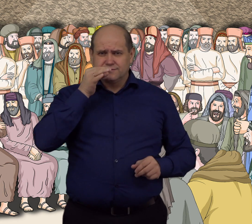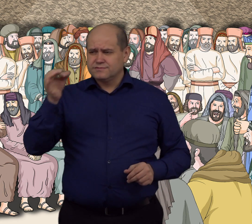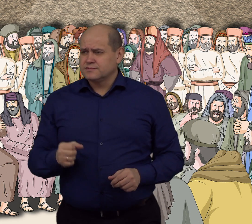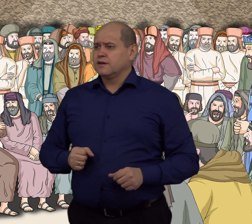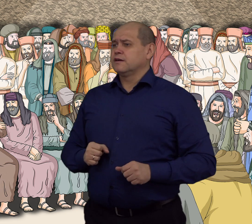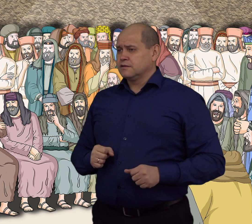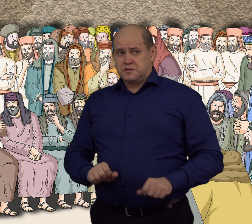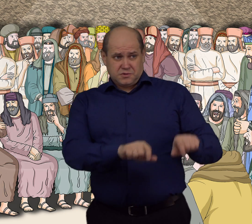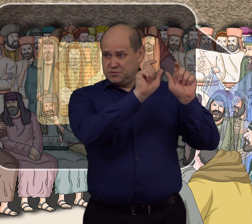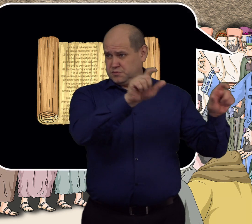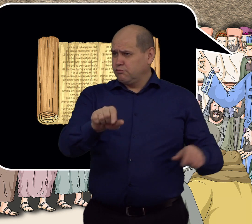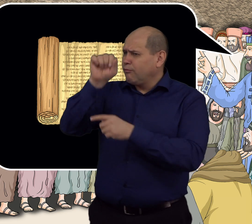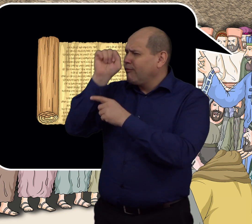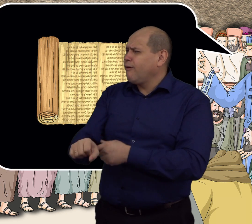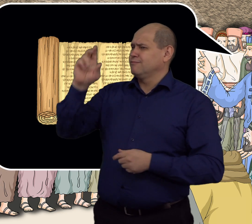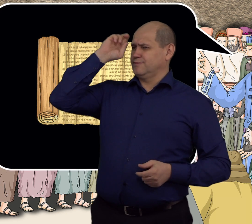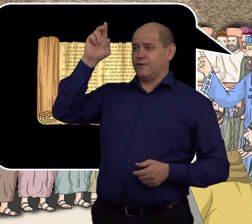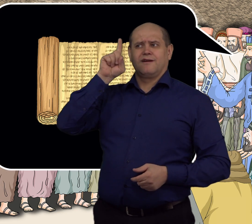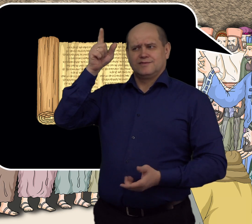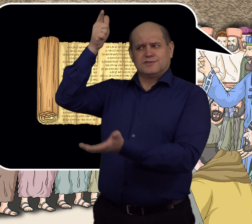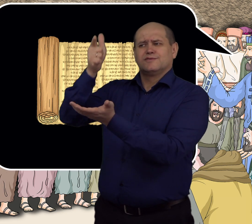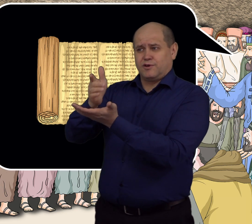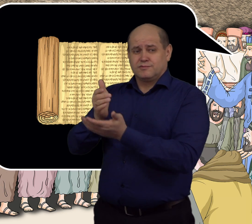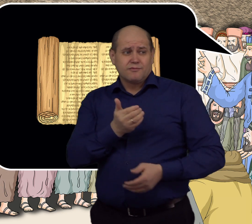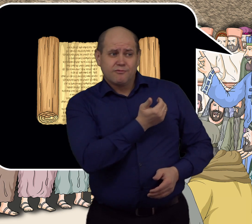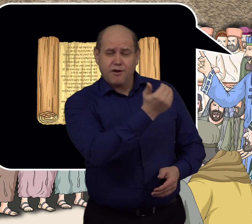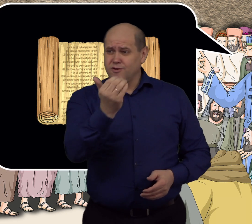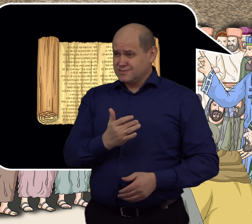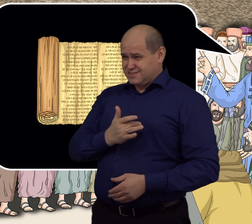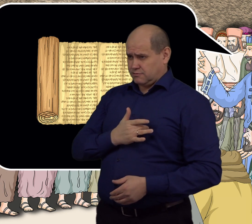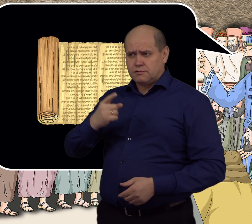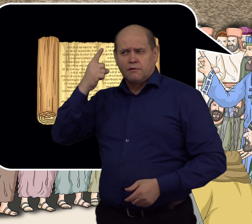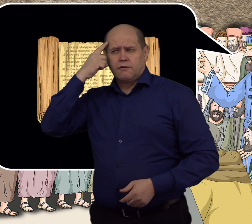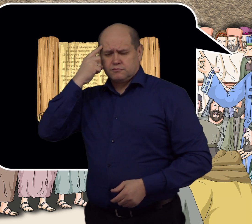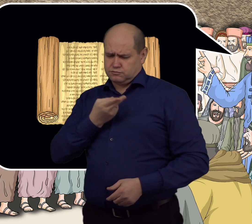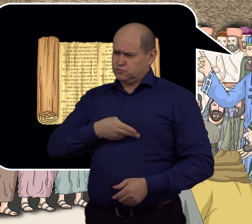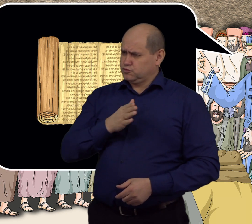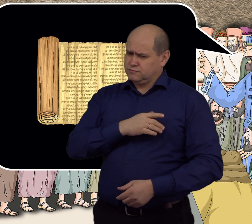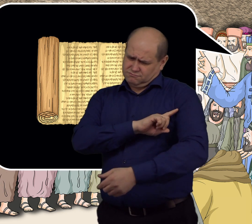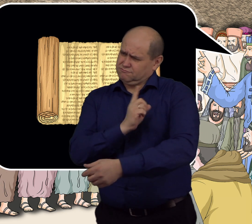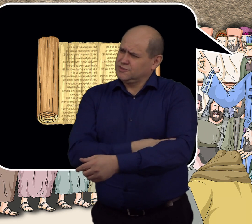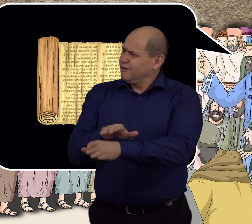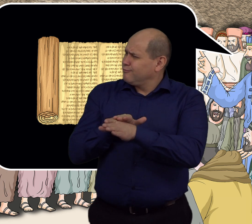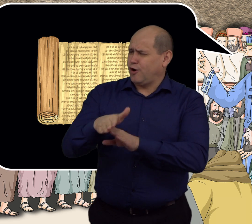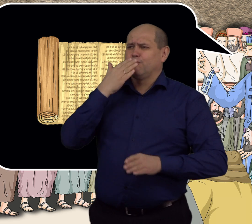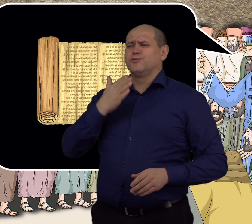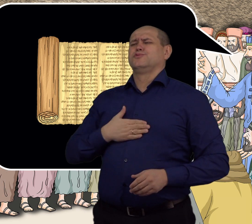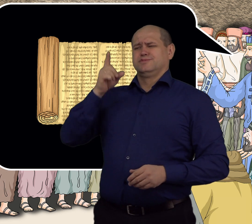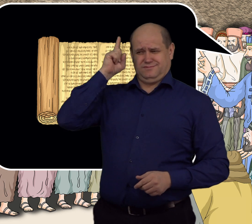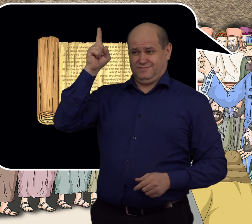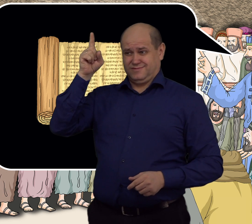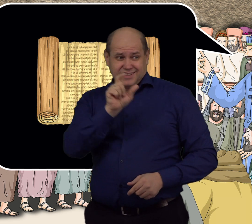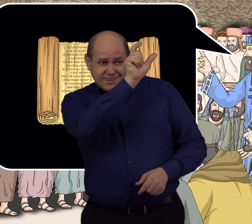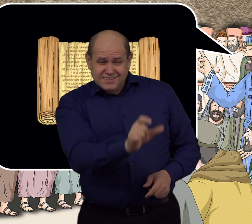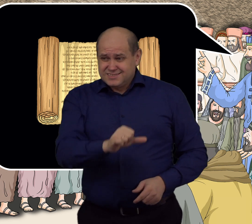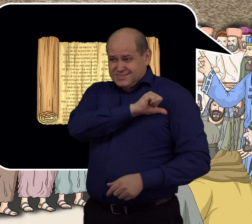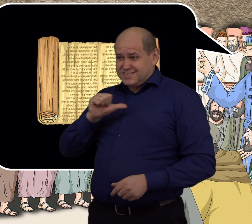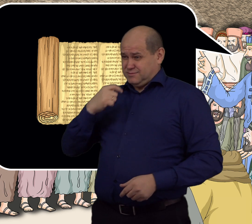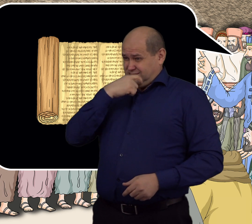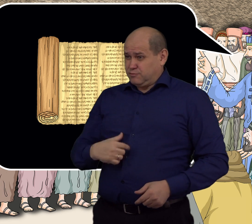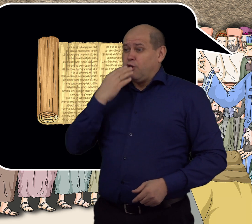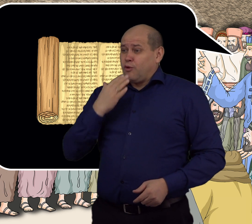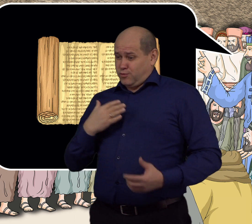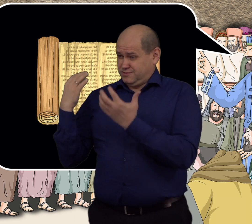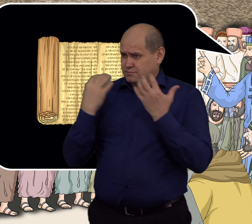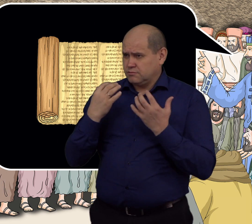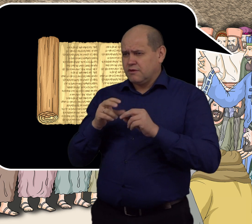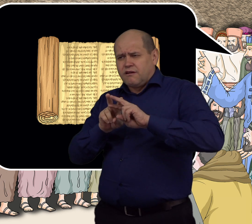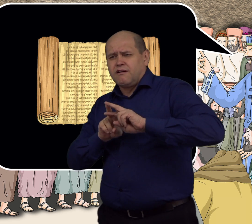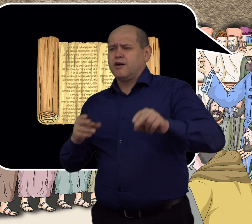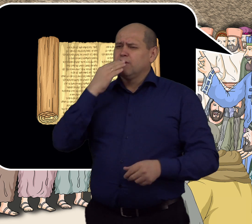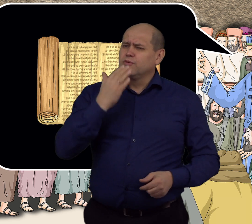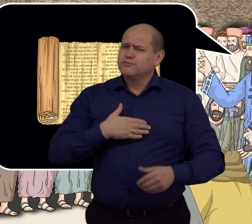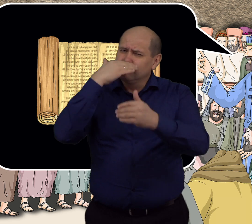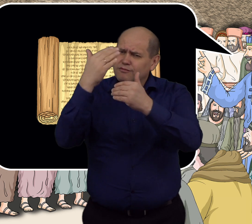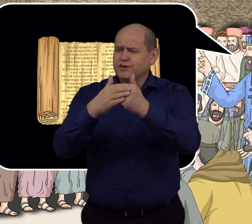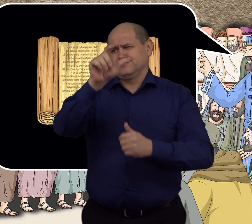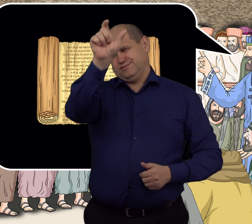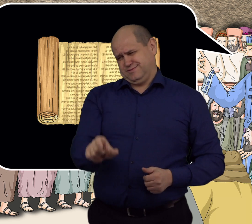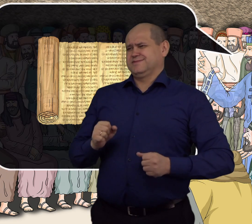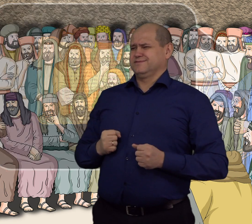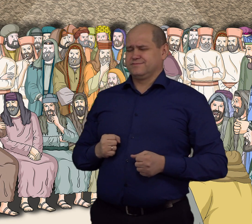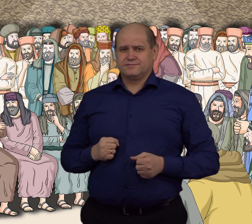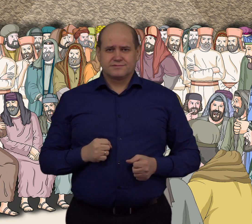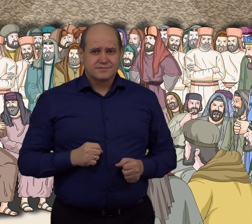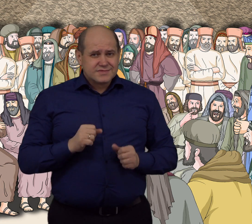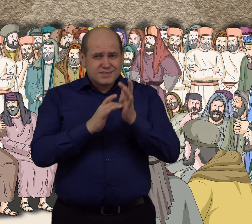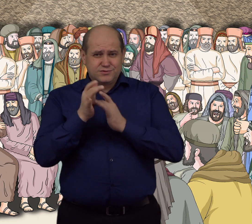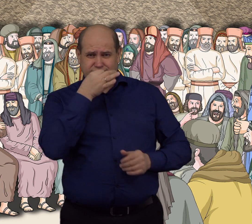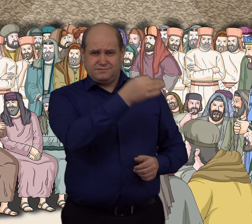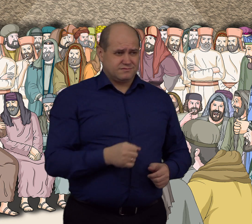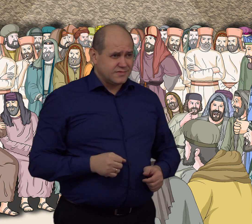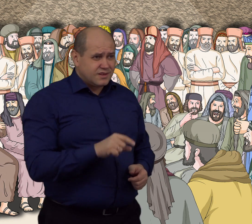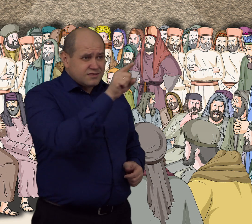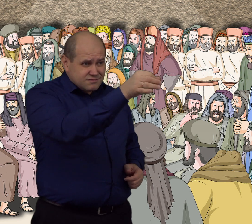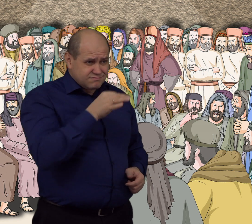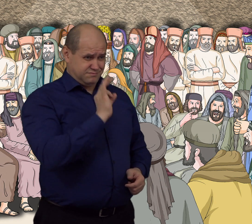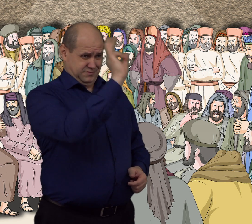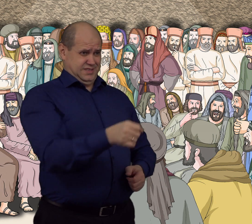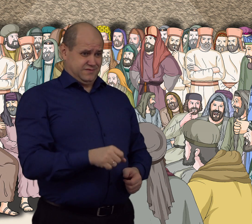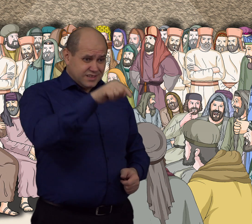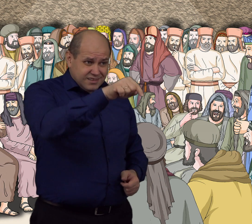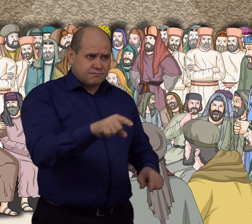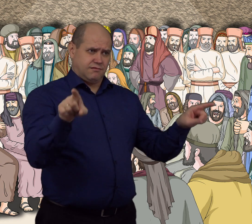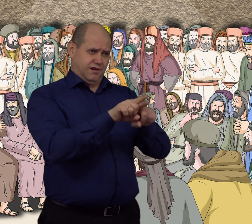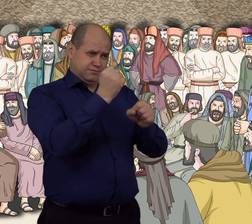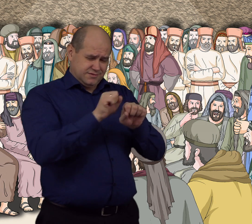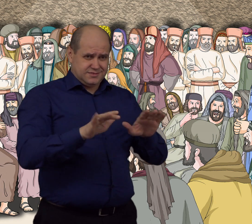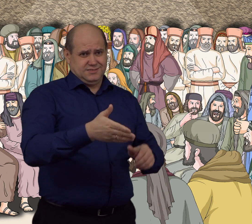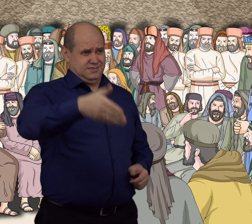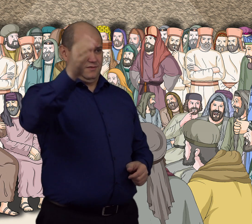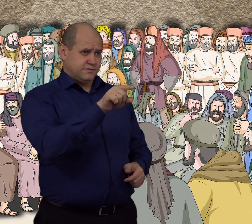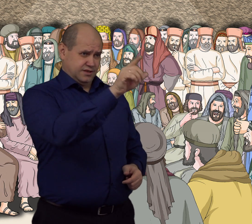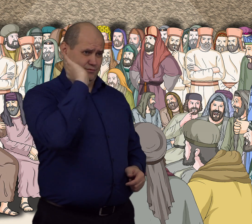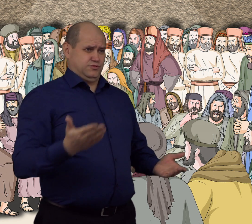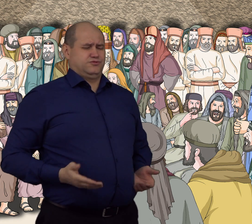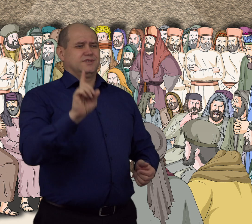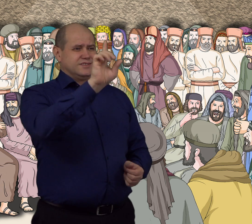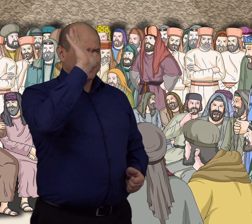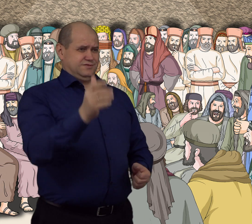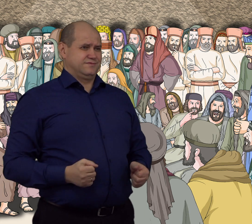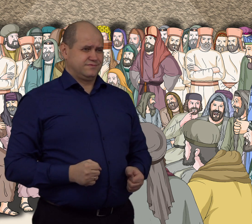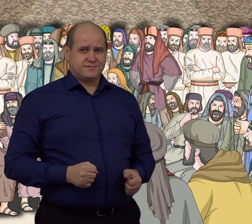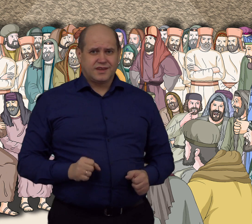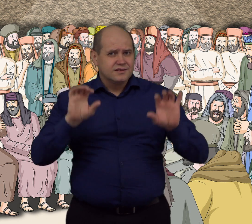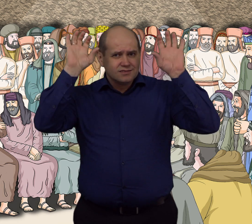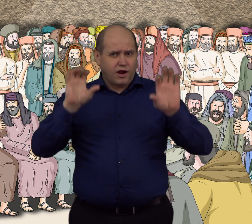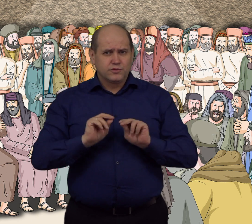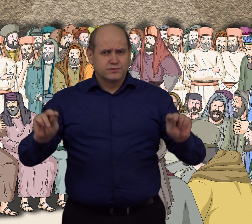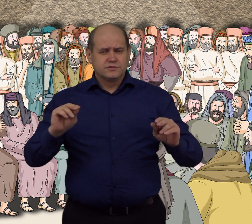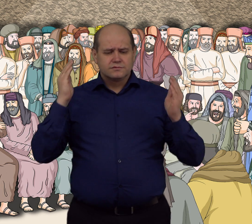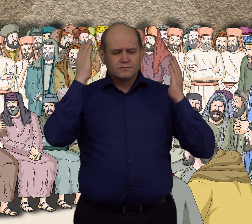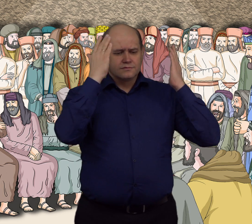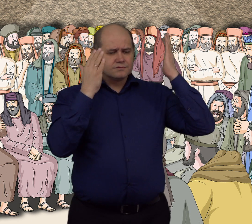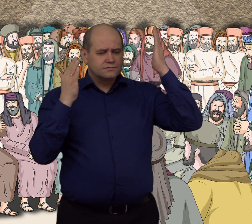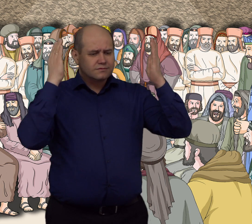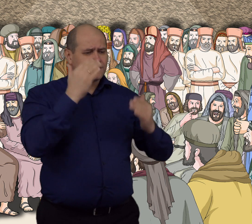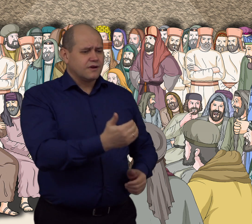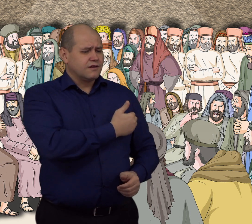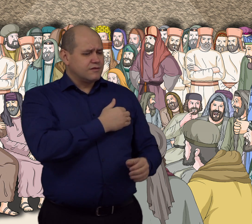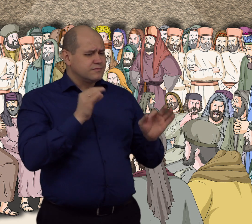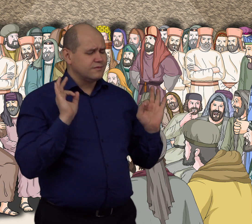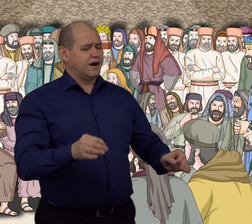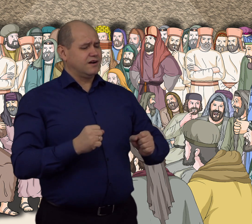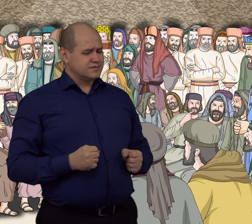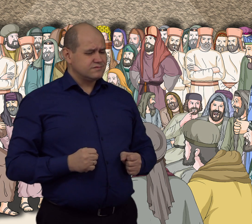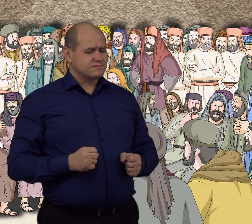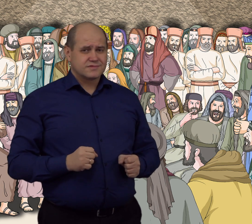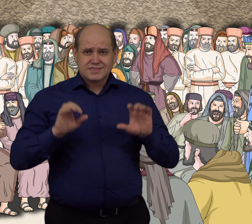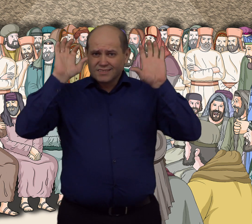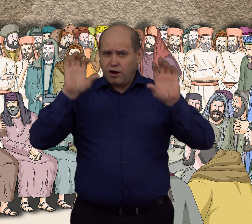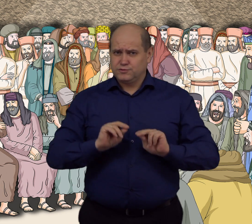He answered, “‘Love the Lord your God with all your heart and with all your soul and with all your strength and with all your mind’ and ‘Love your neighbor as yourself.’” “You have answered correctly,” Jesus said.